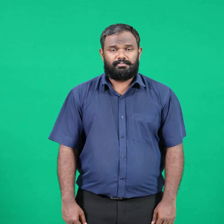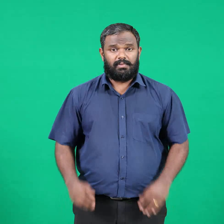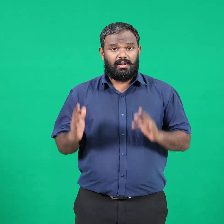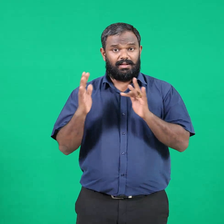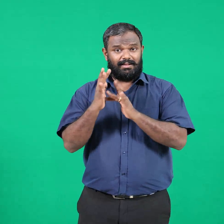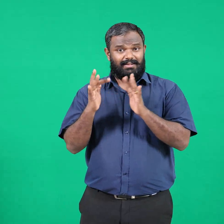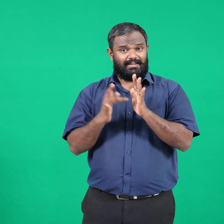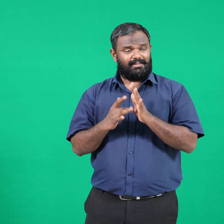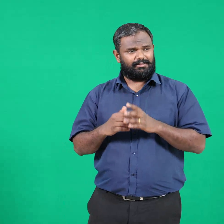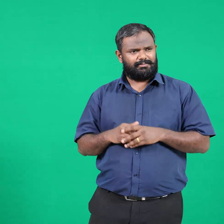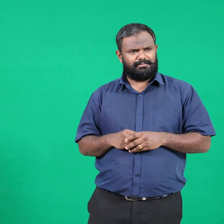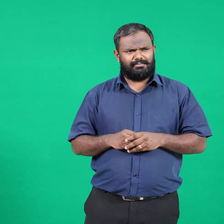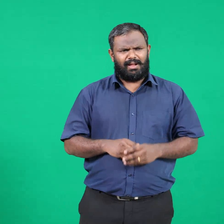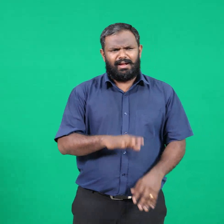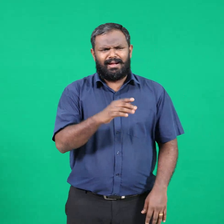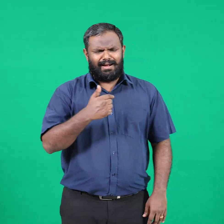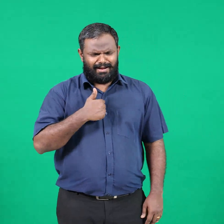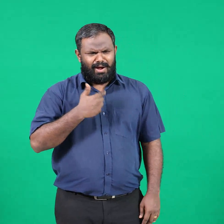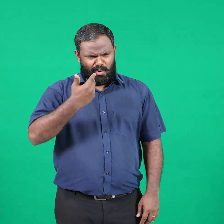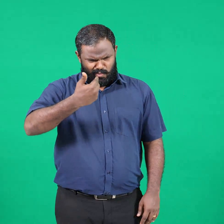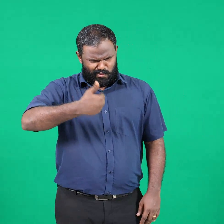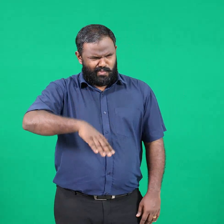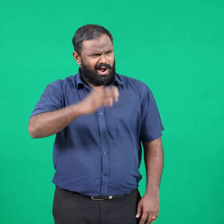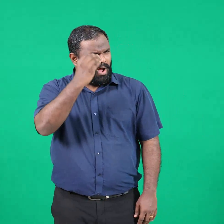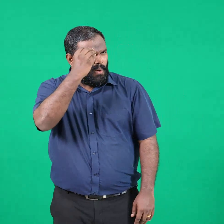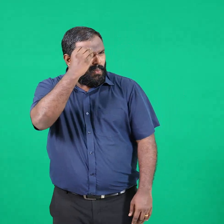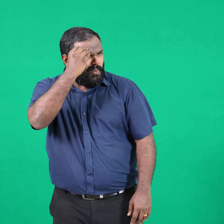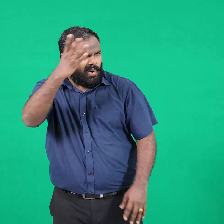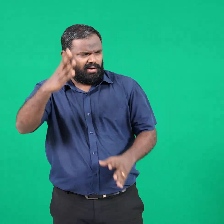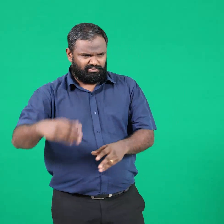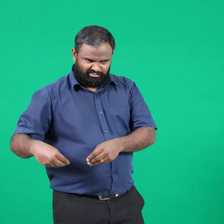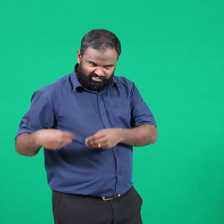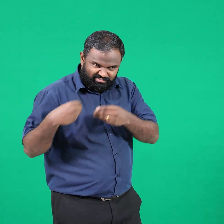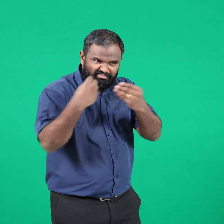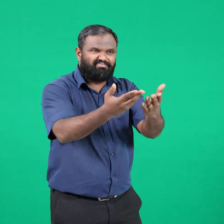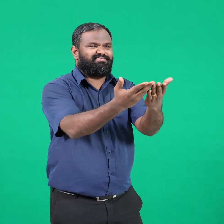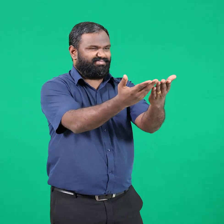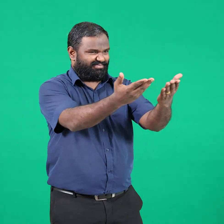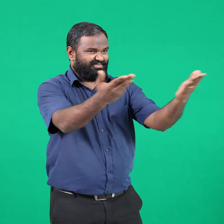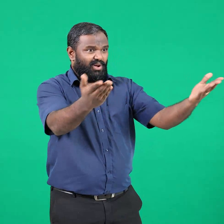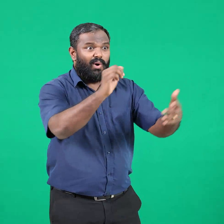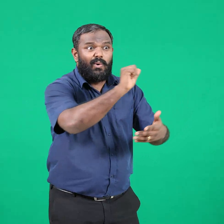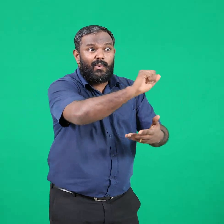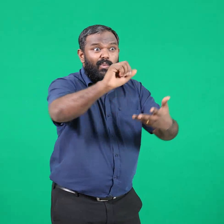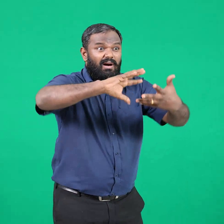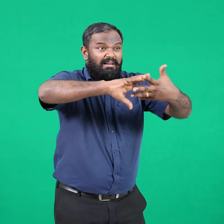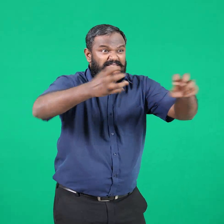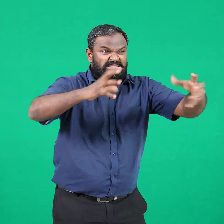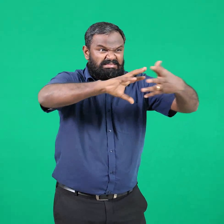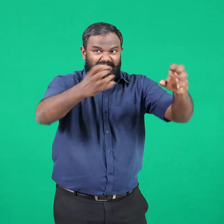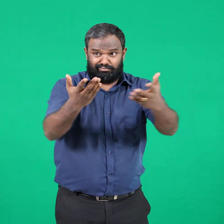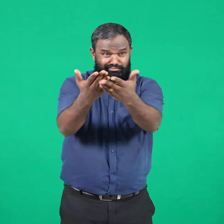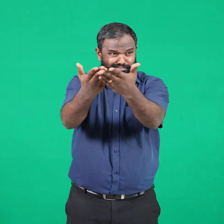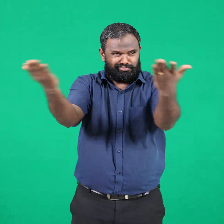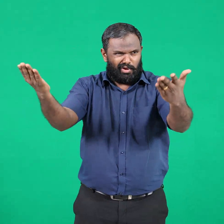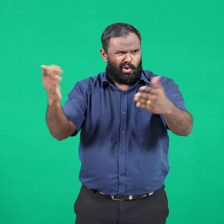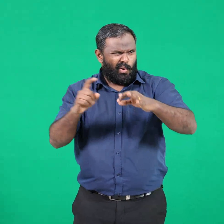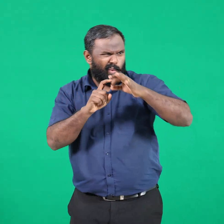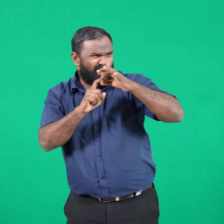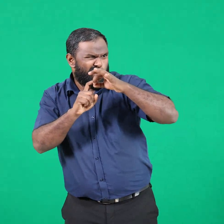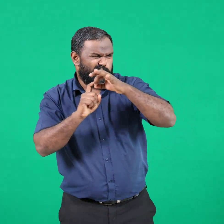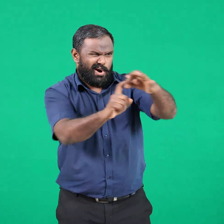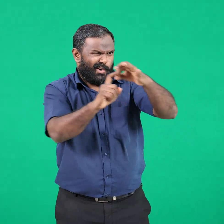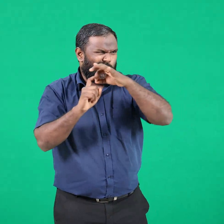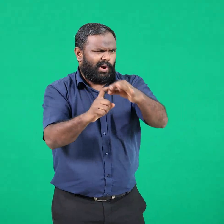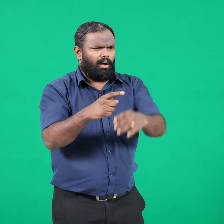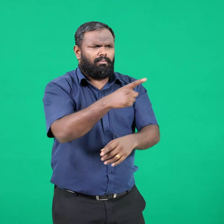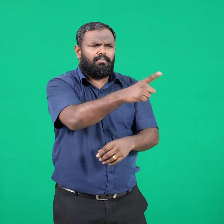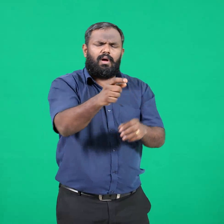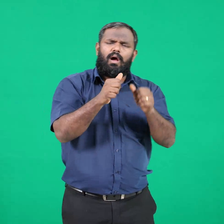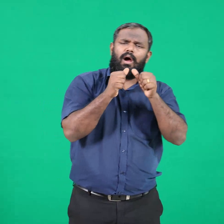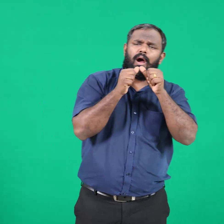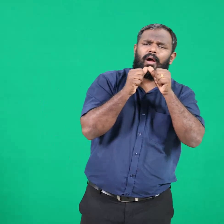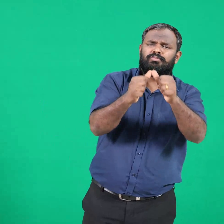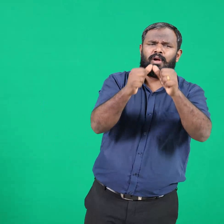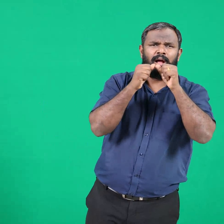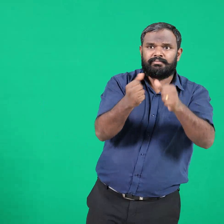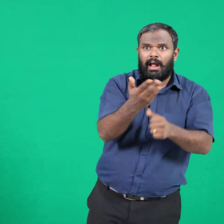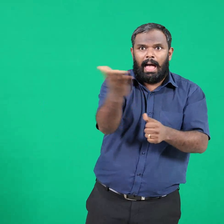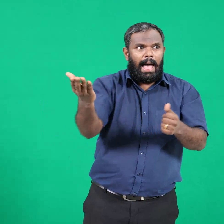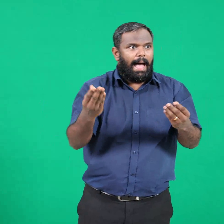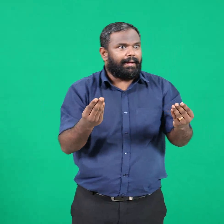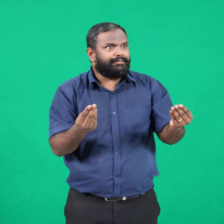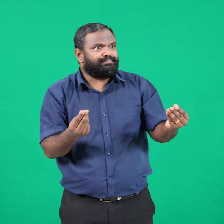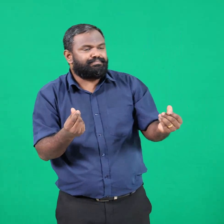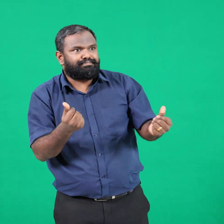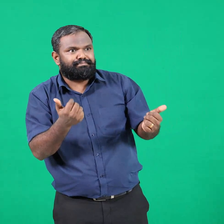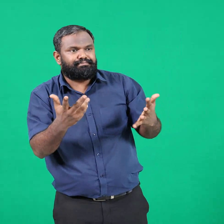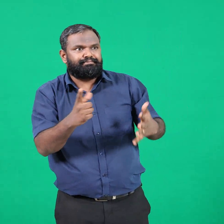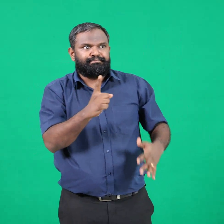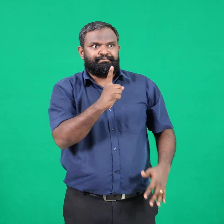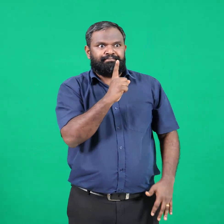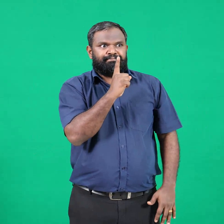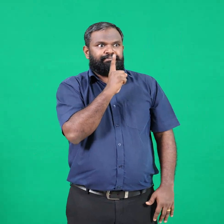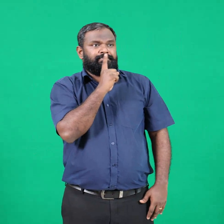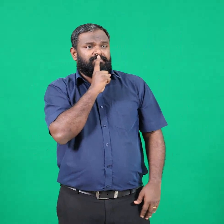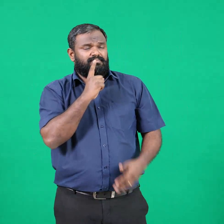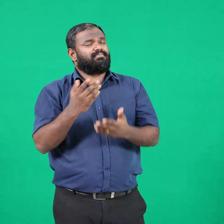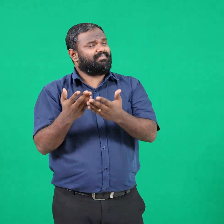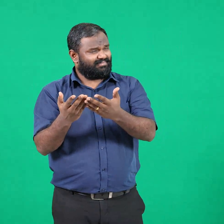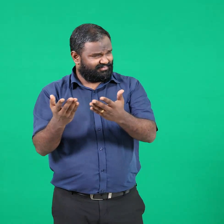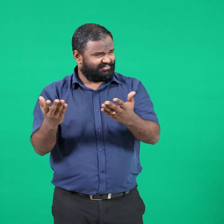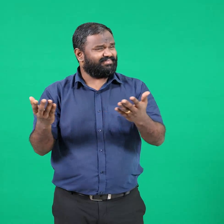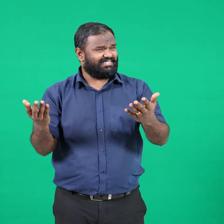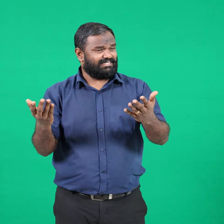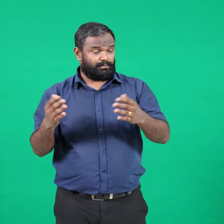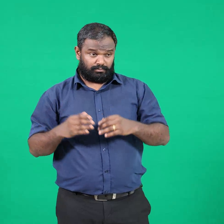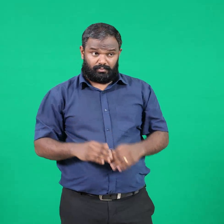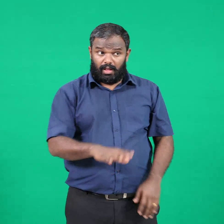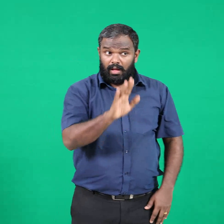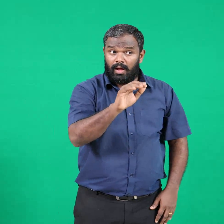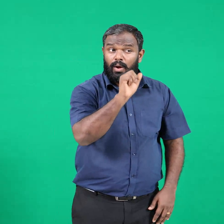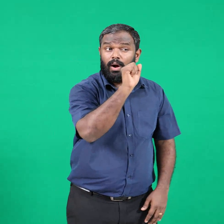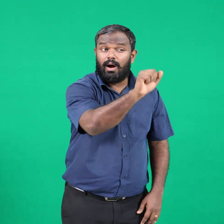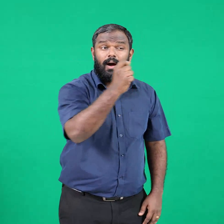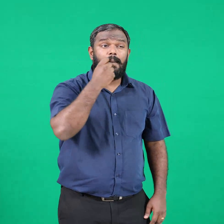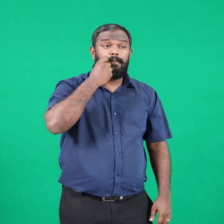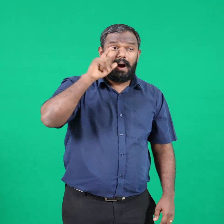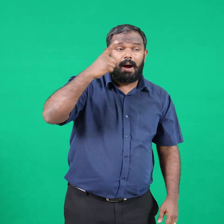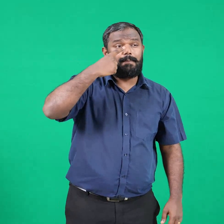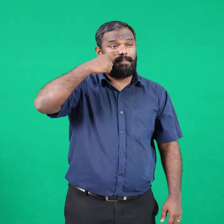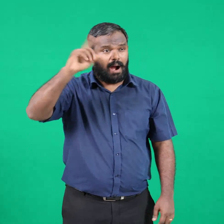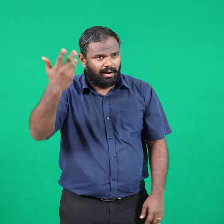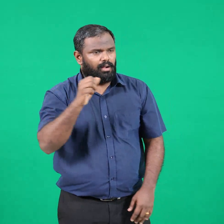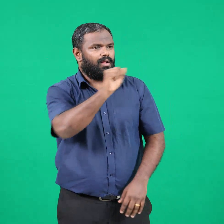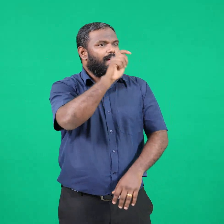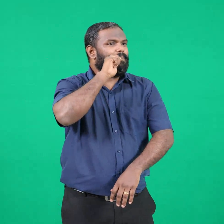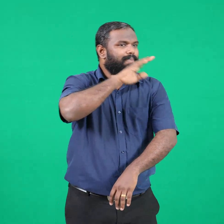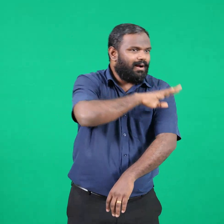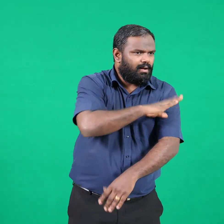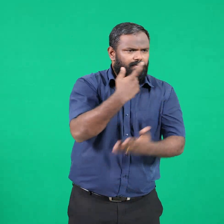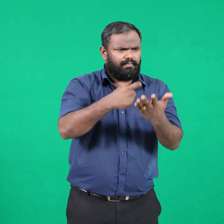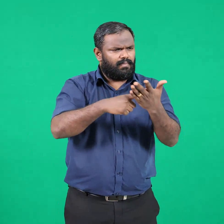For I will give you speech and wisdom that none of your adversaries will be able to resist or contradict.